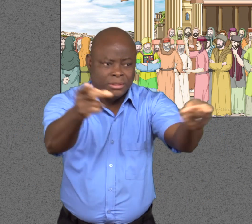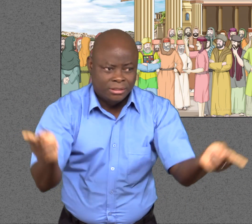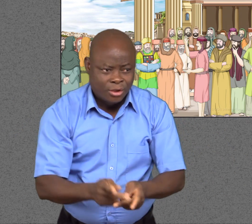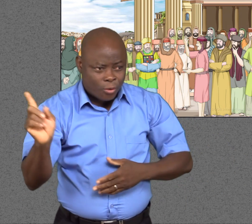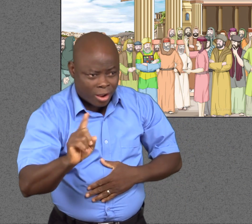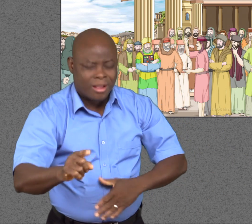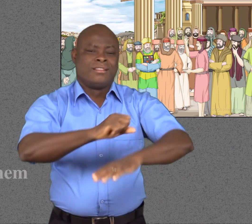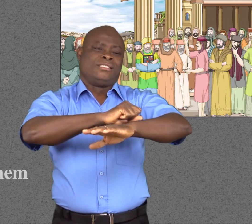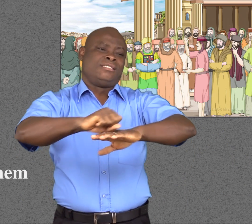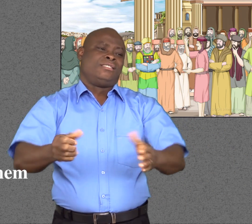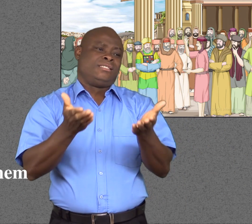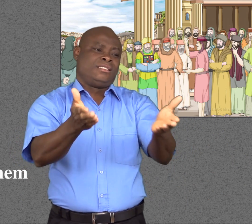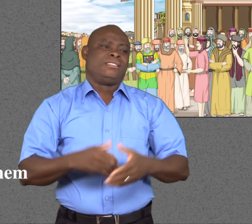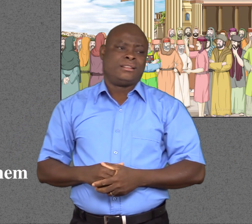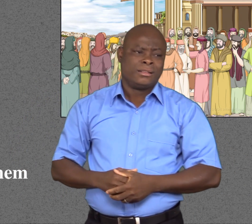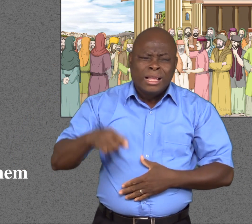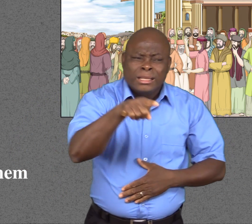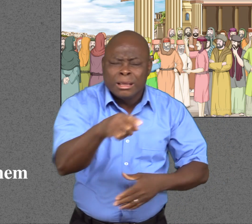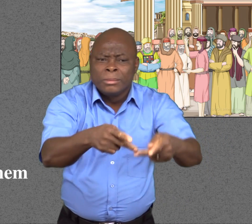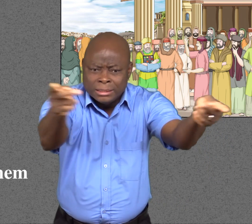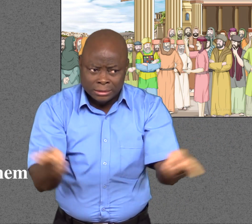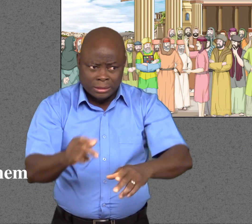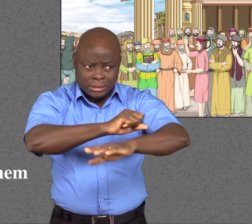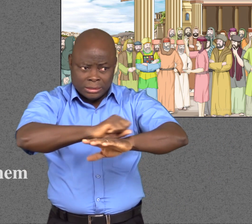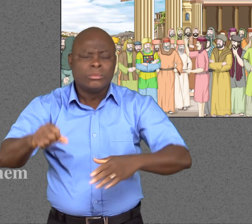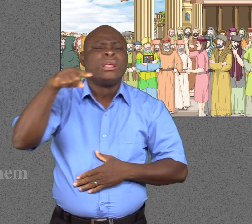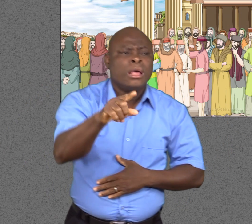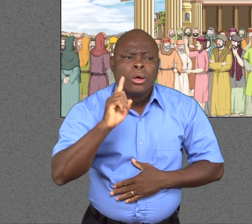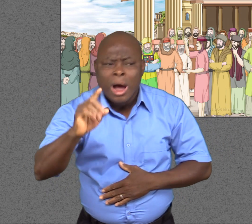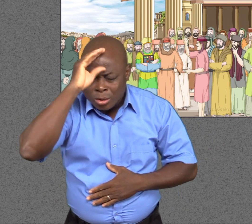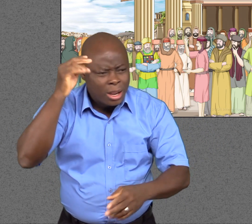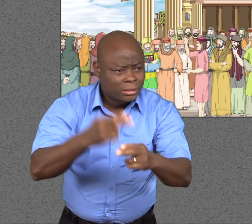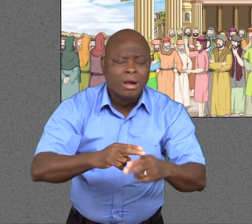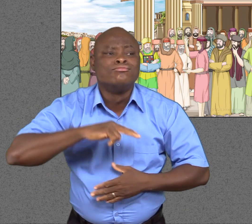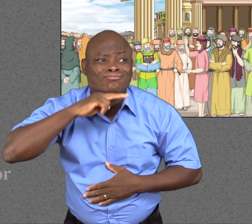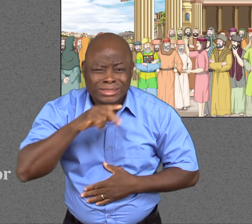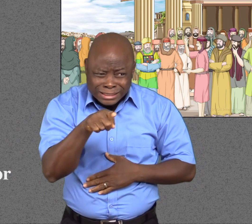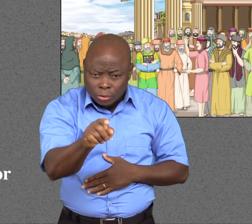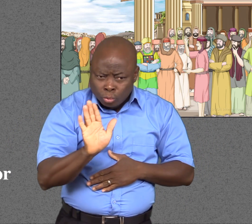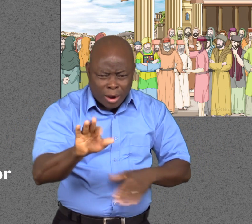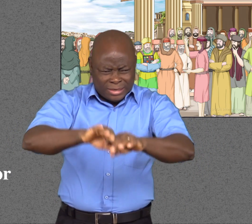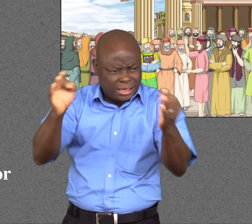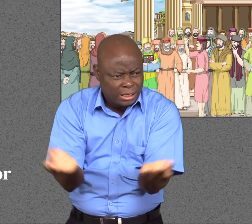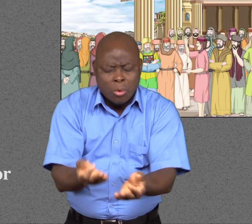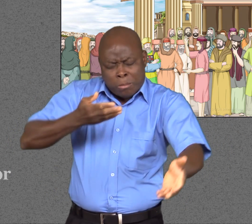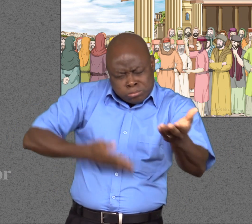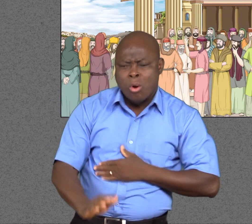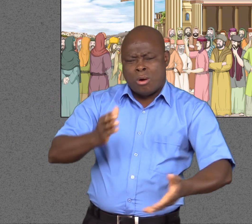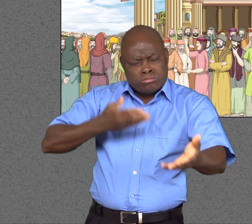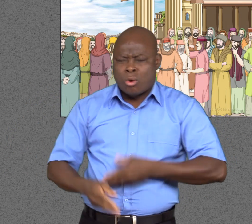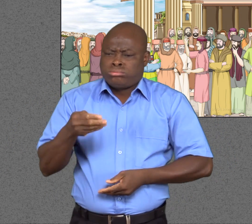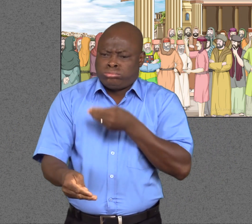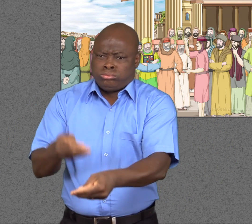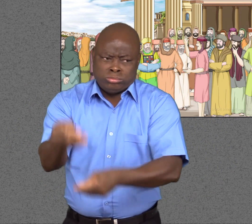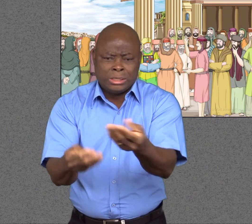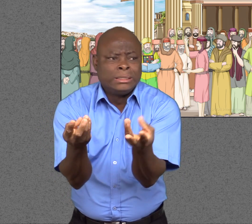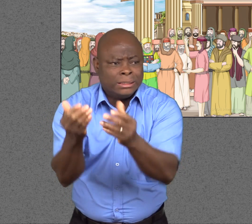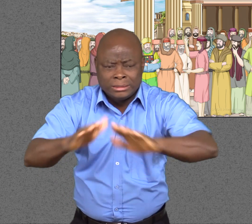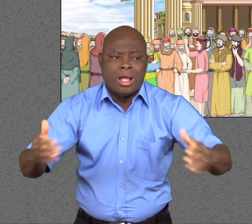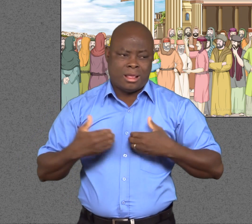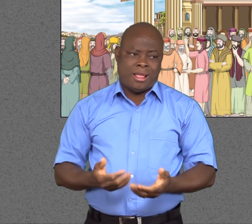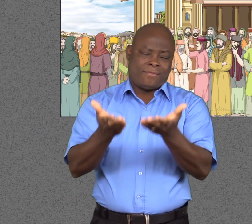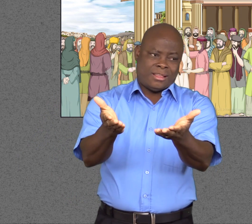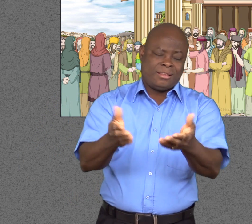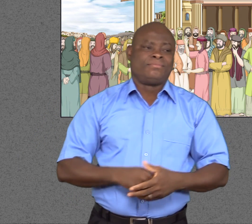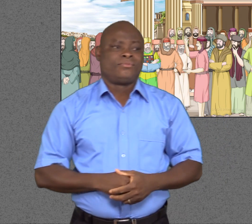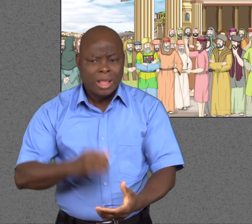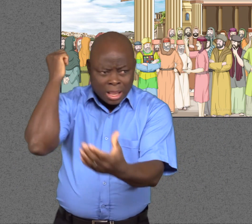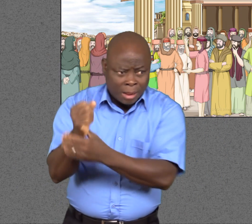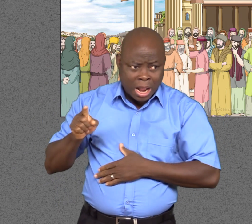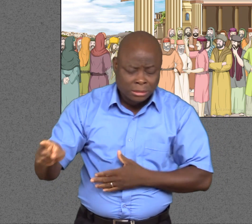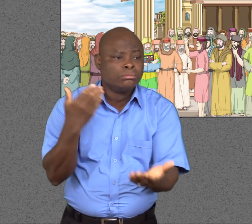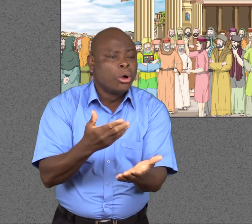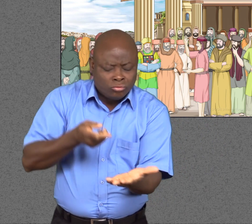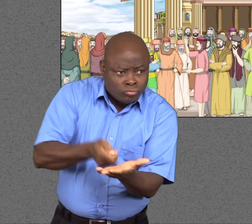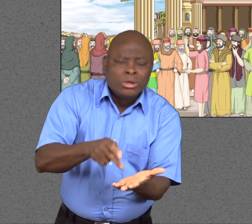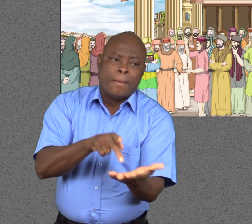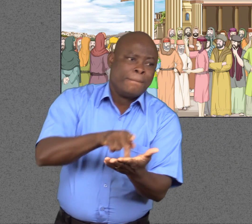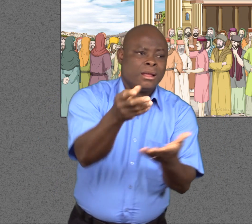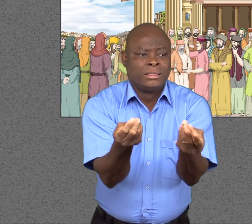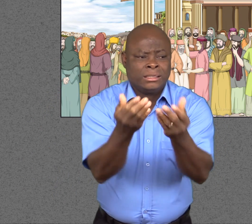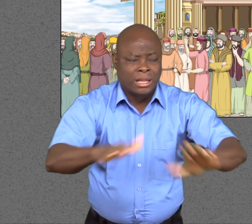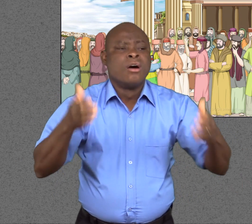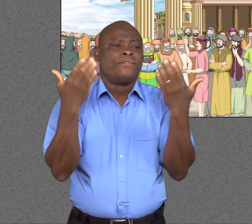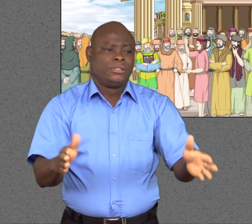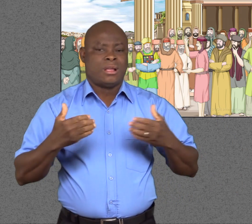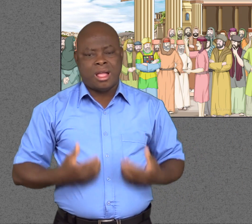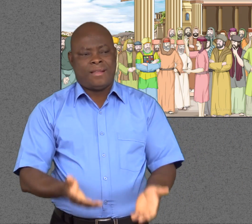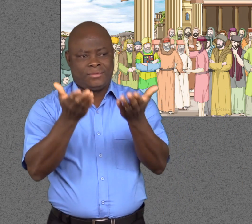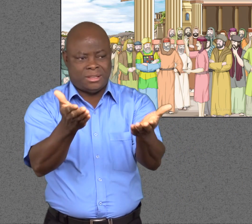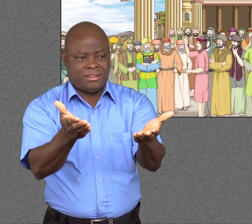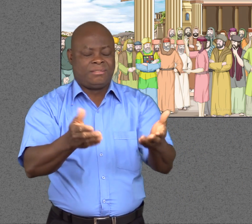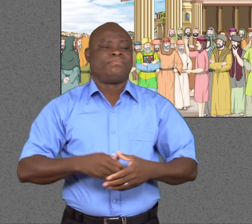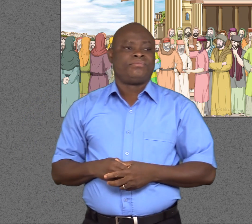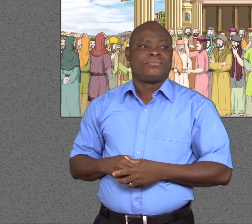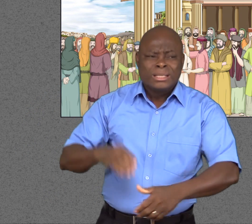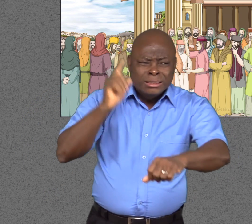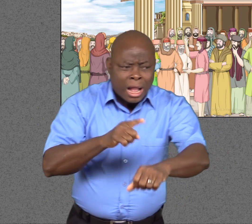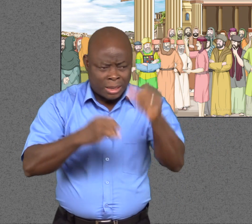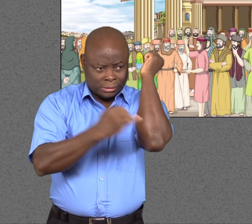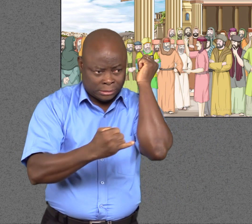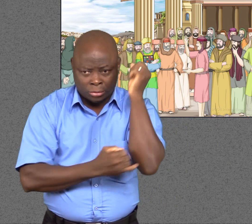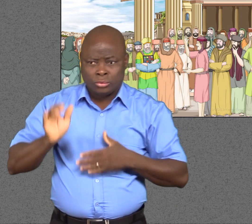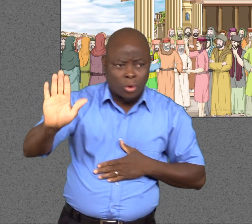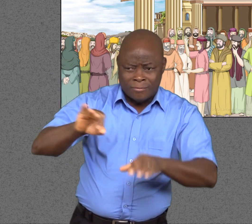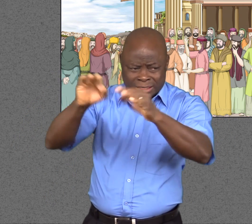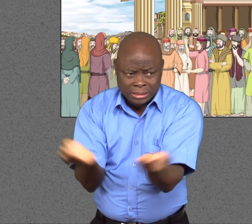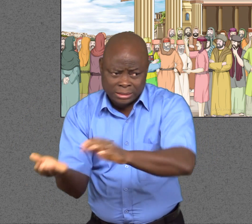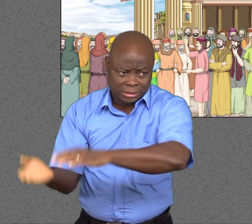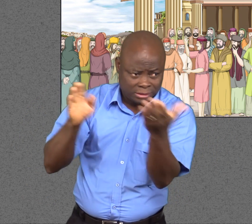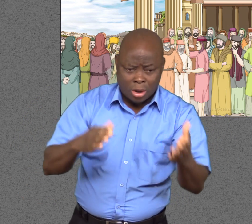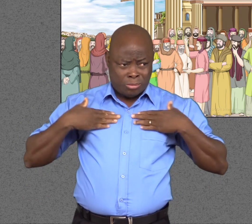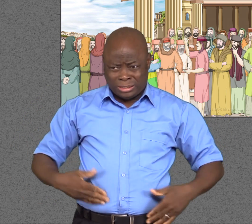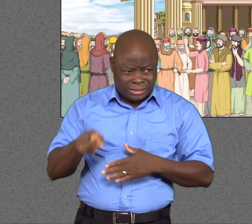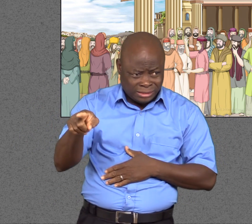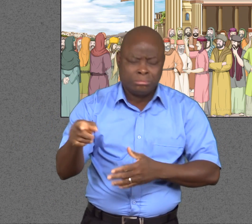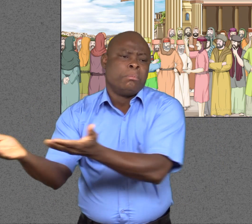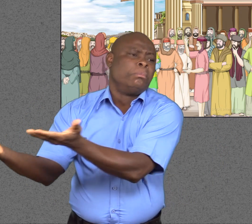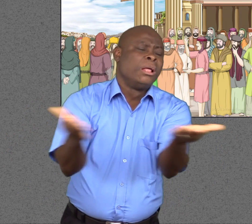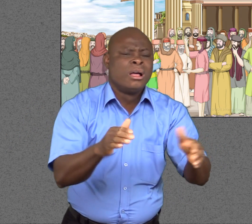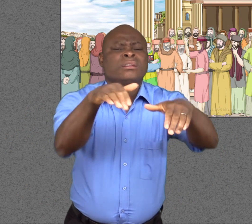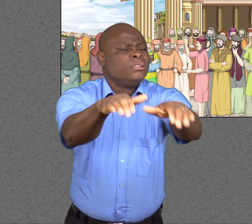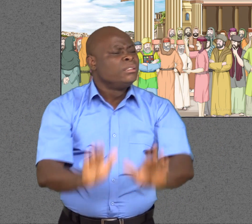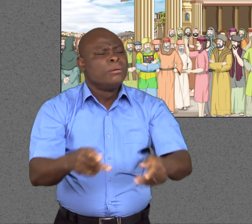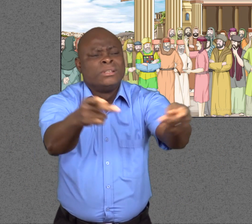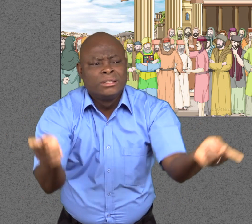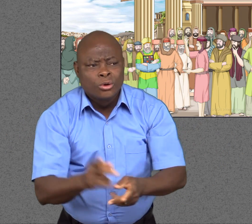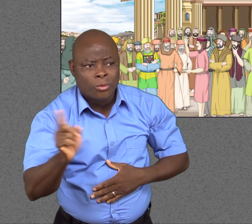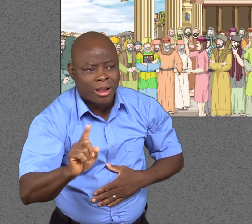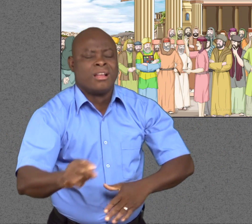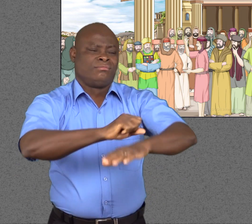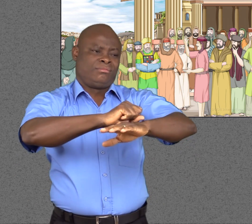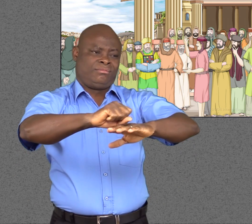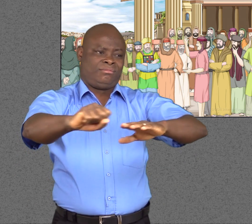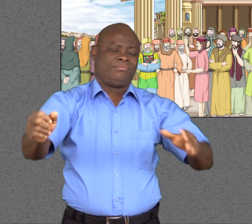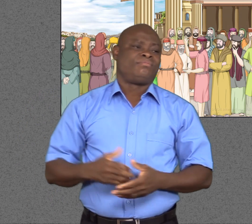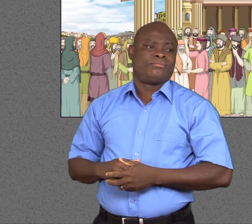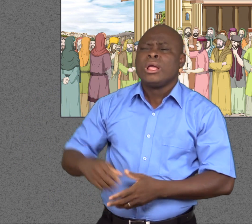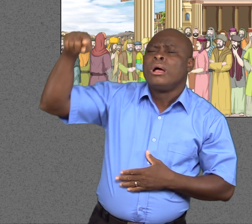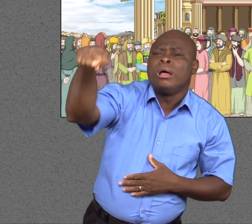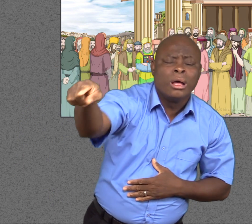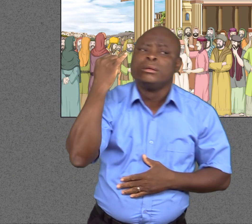Their bones were carried back to Shechem and placed in the tomb that Abraham had bought from the sons of Hamor at Shechem for a price he paid in silver.